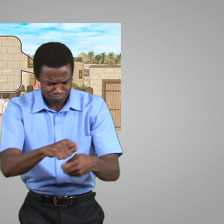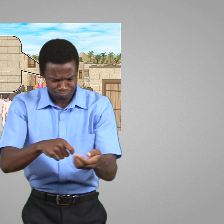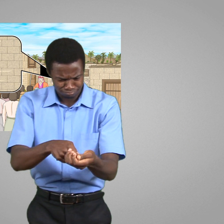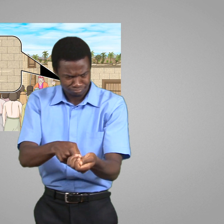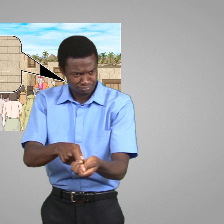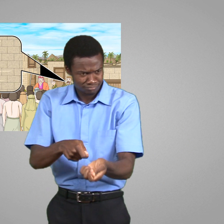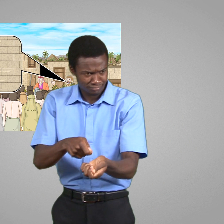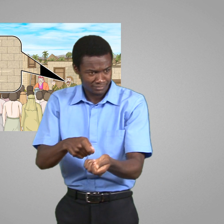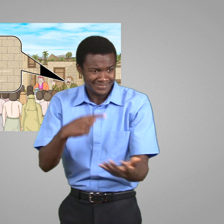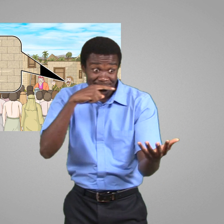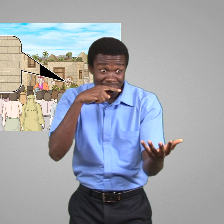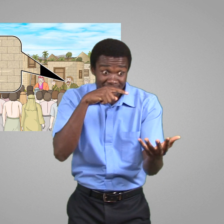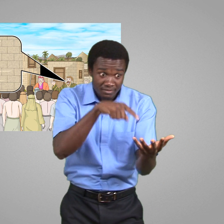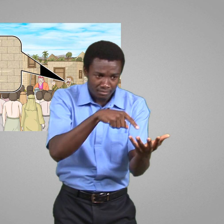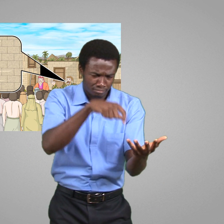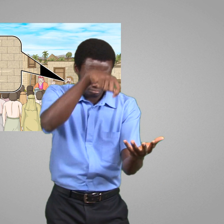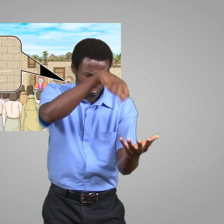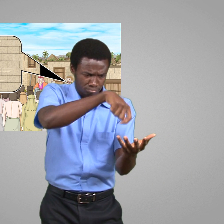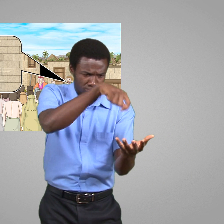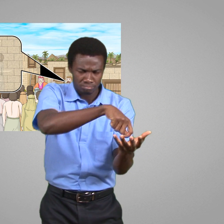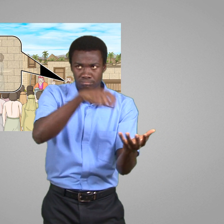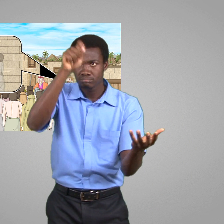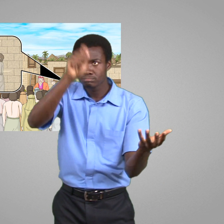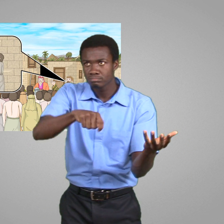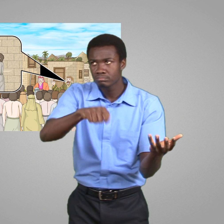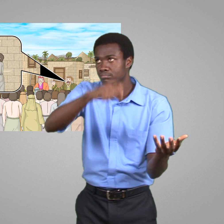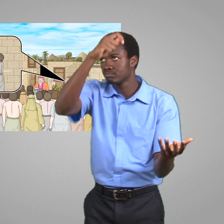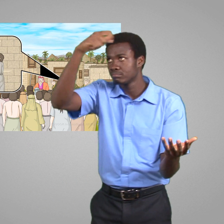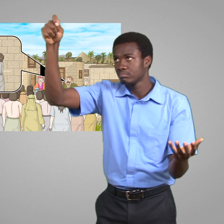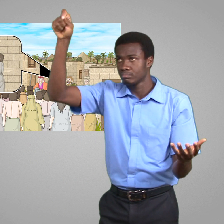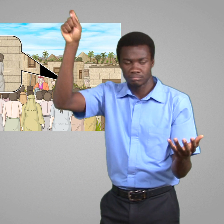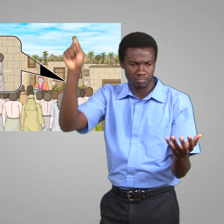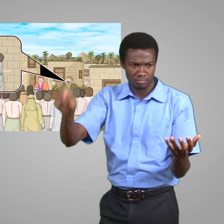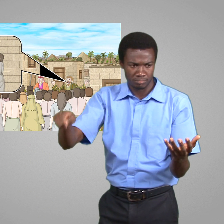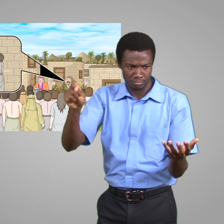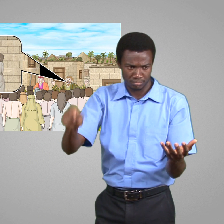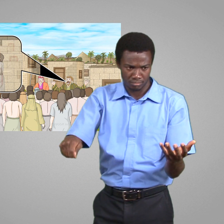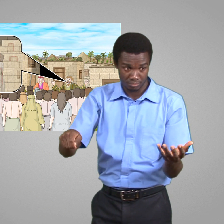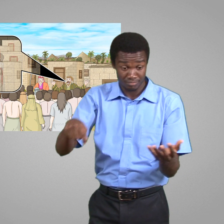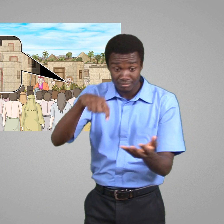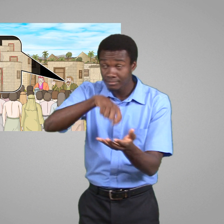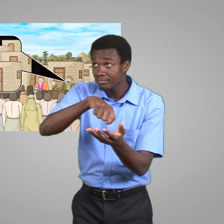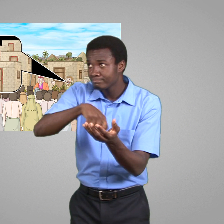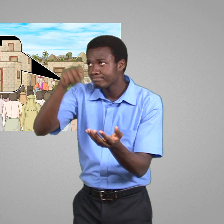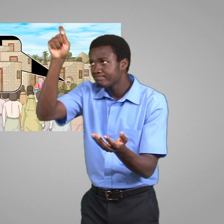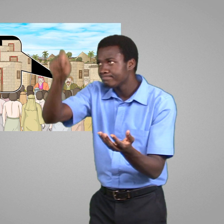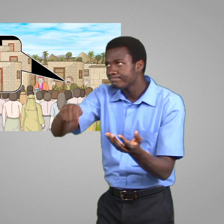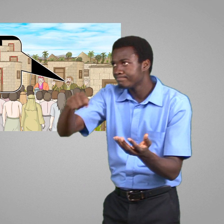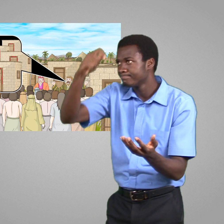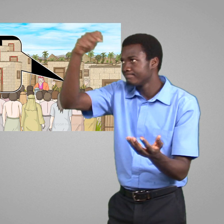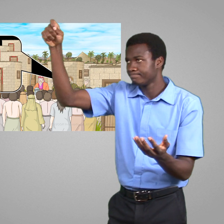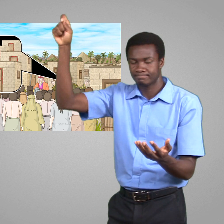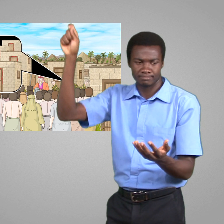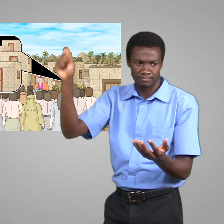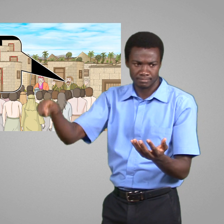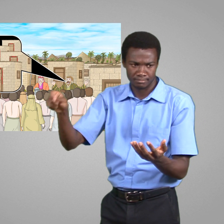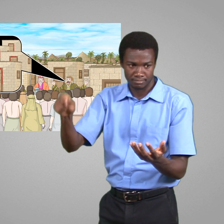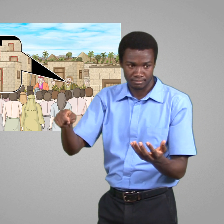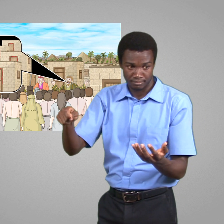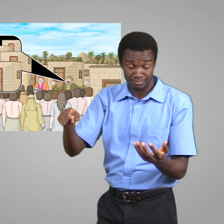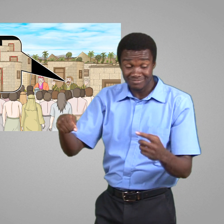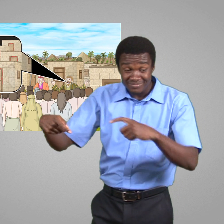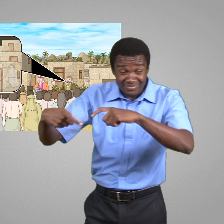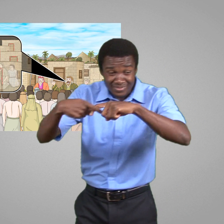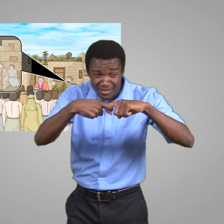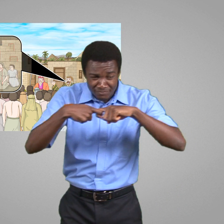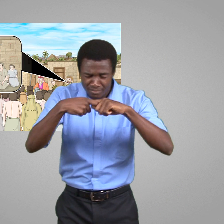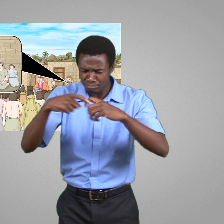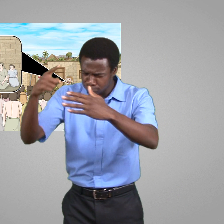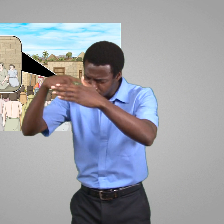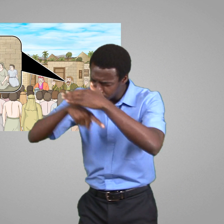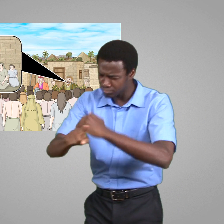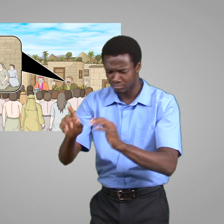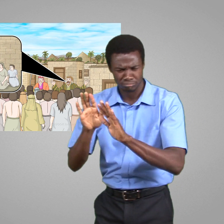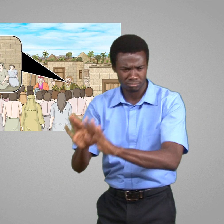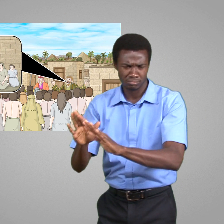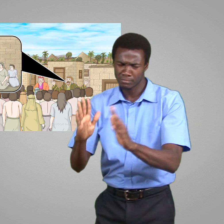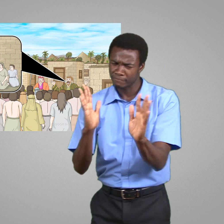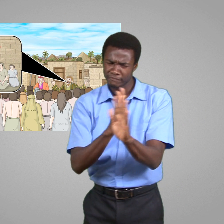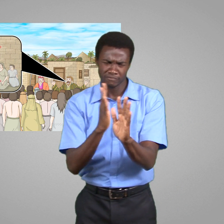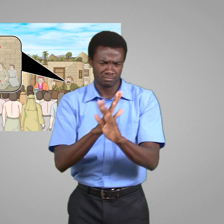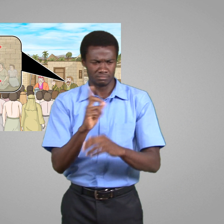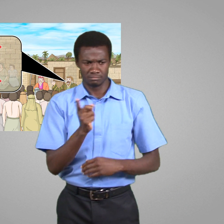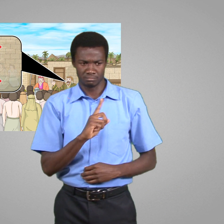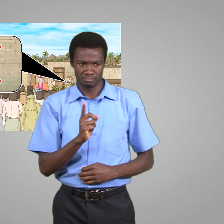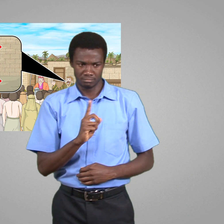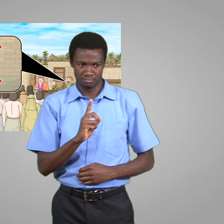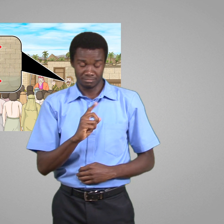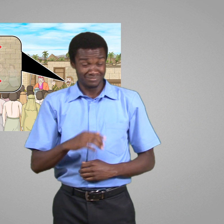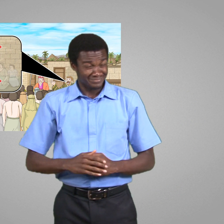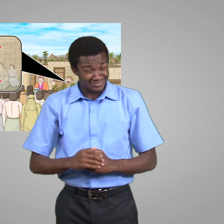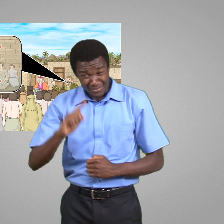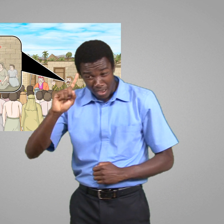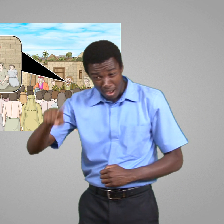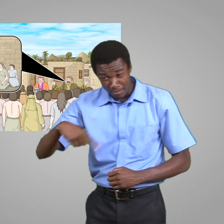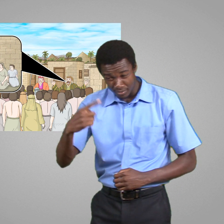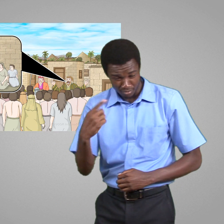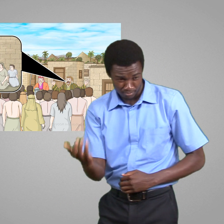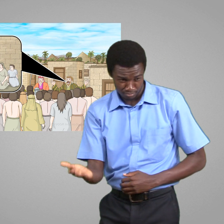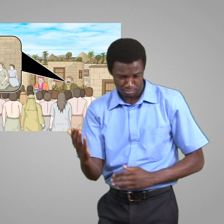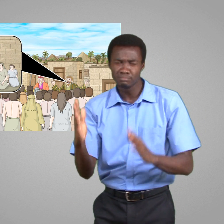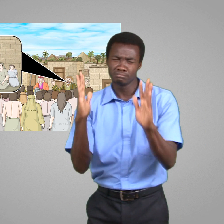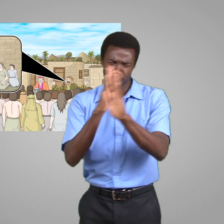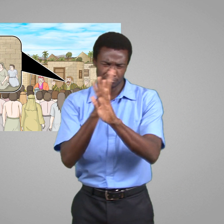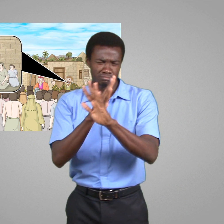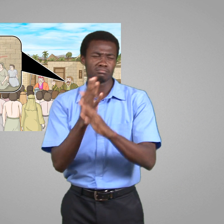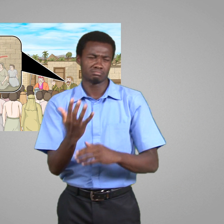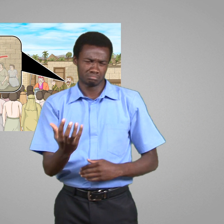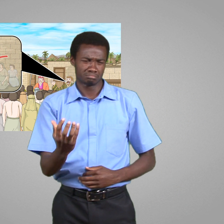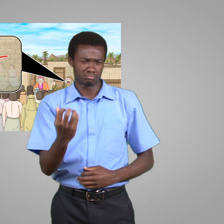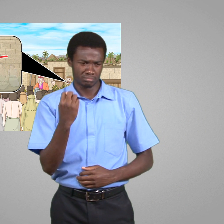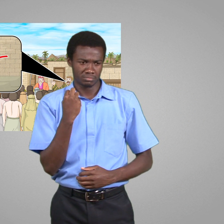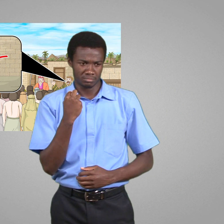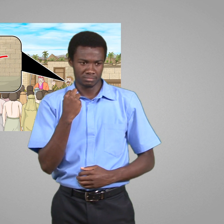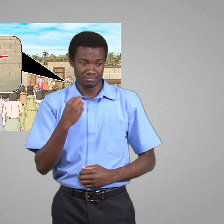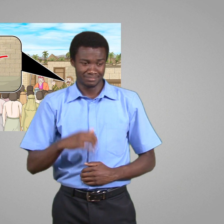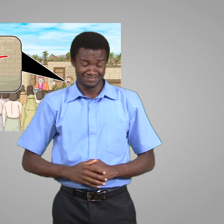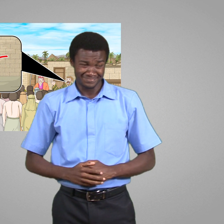None of you shall go out the door of his house until morning.